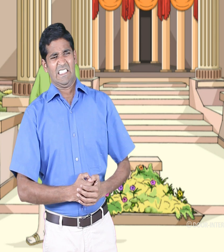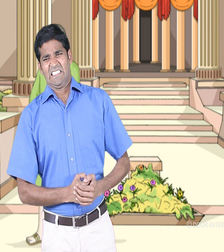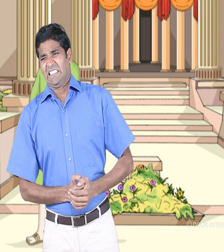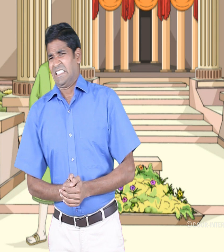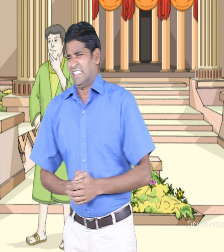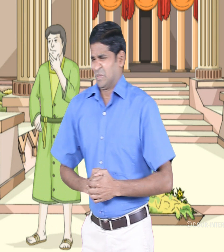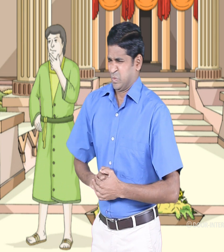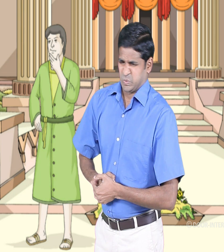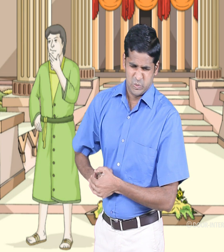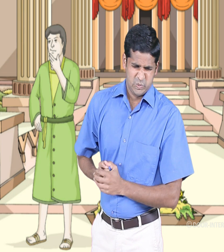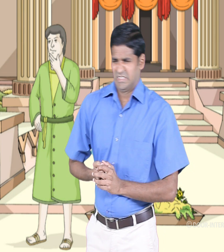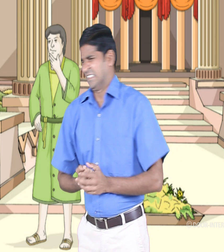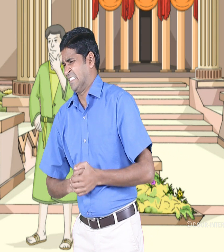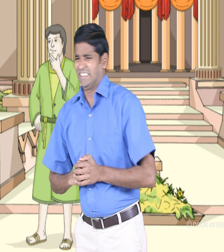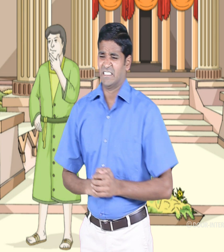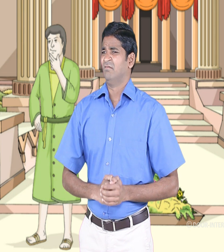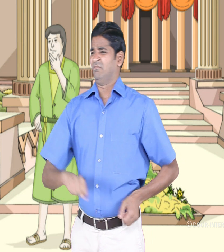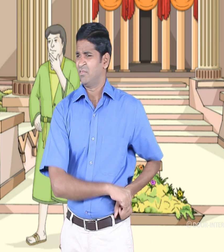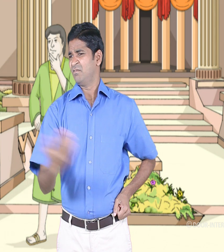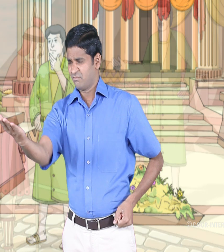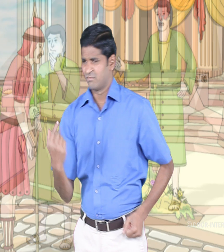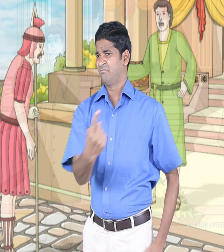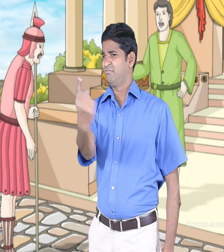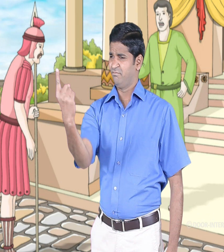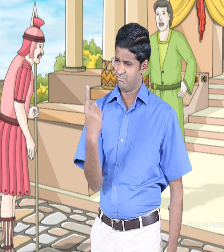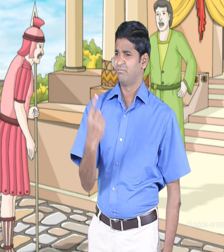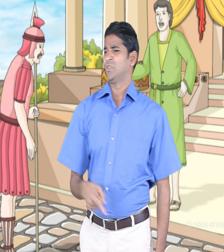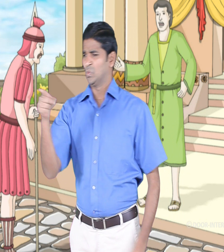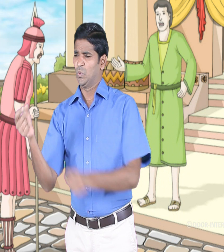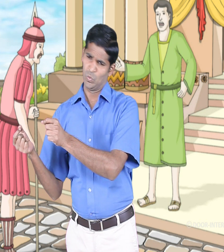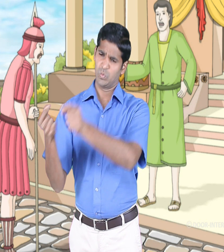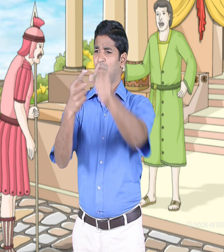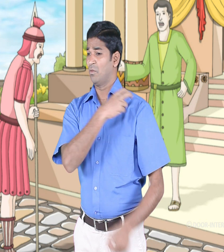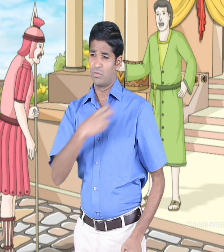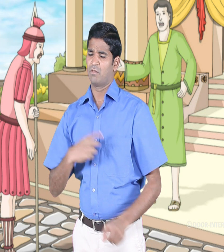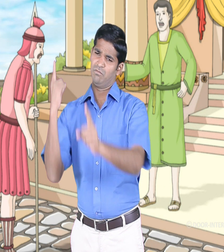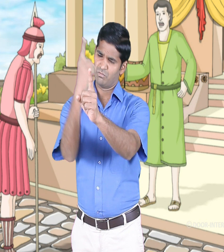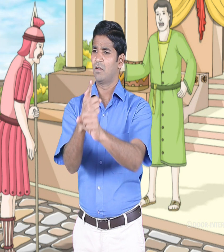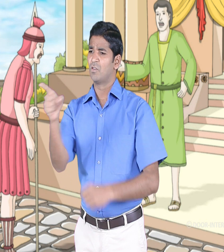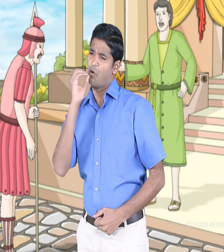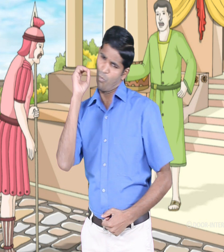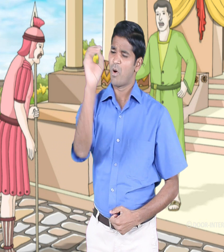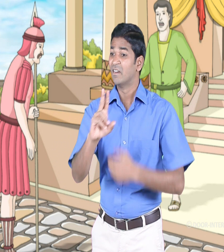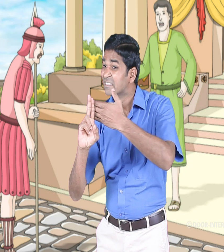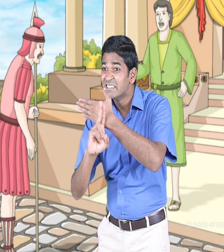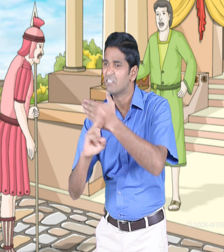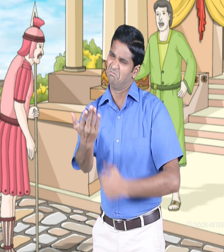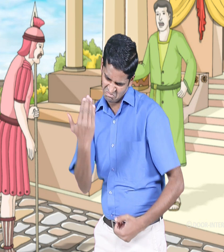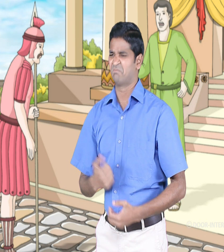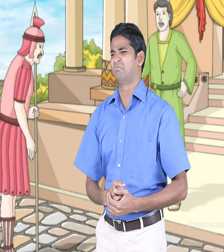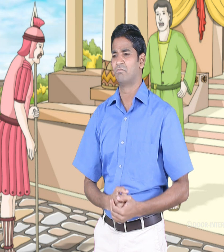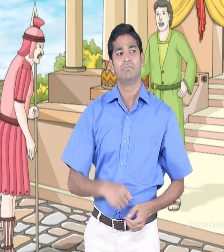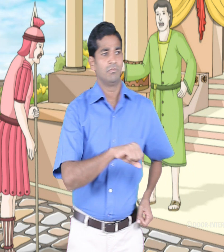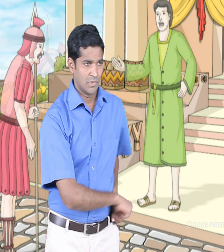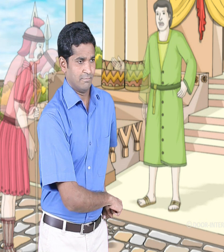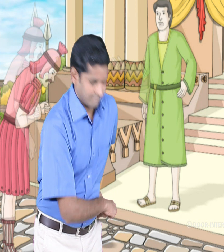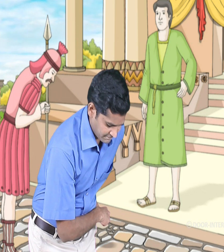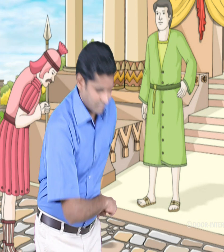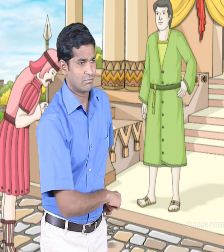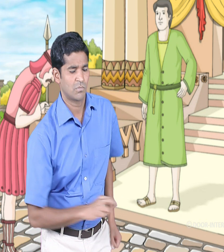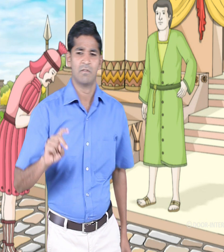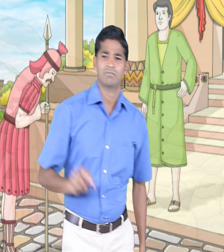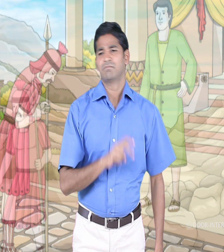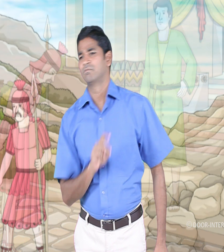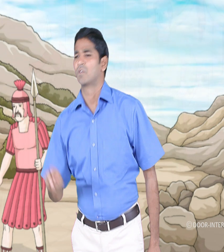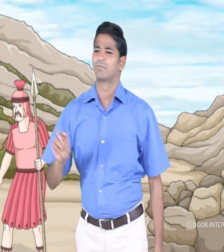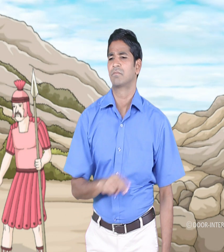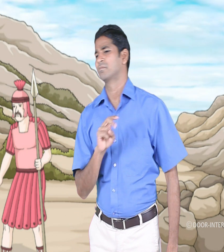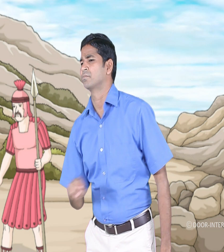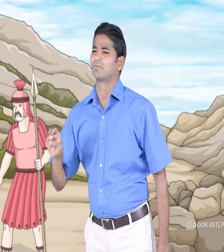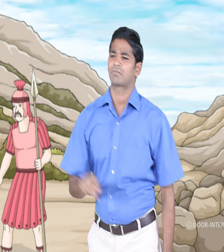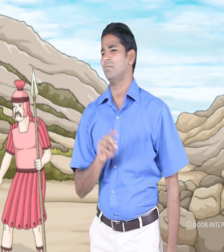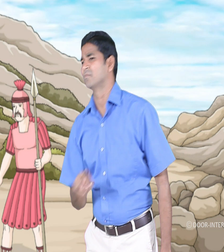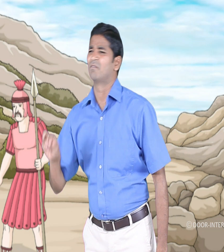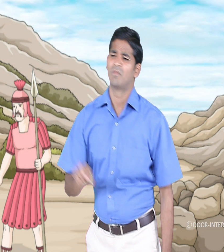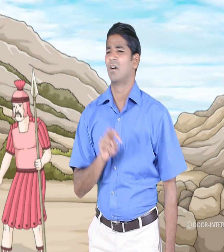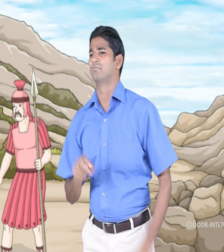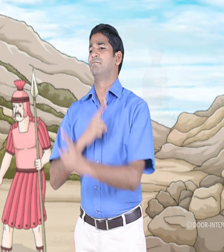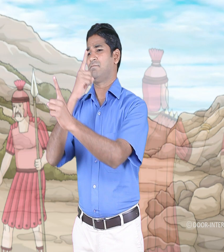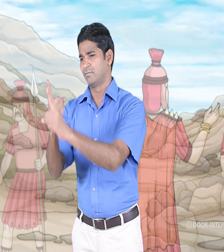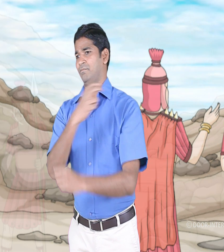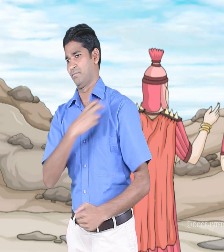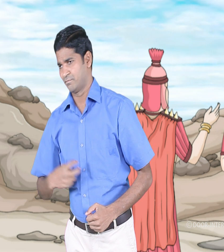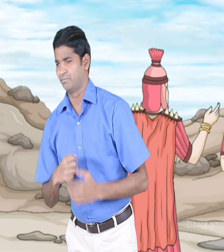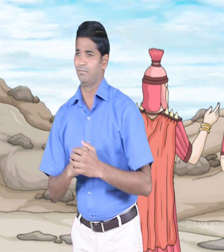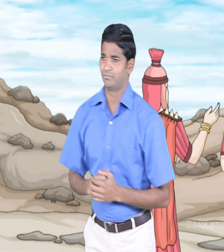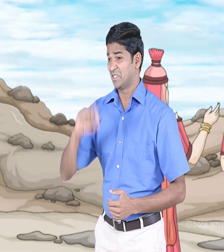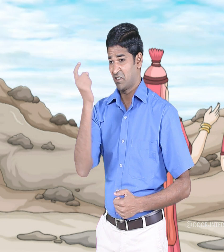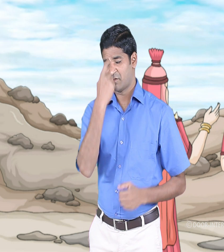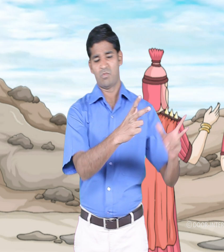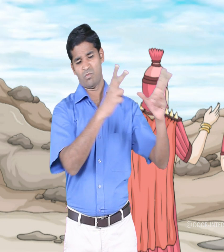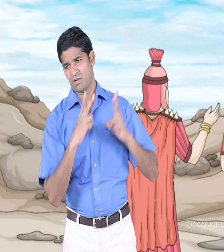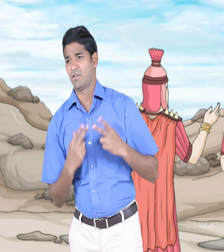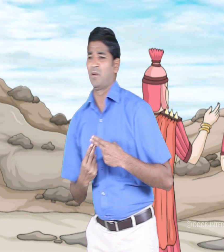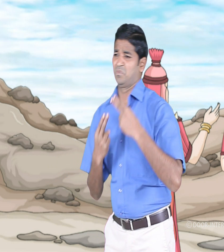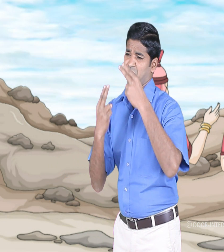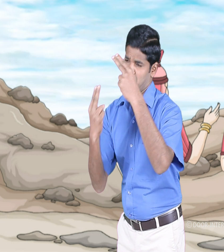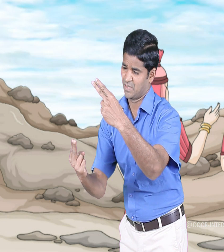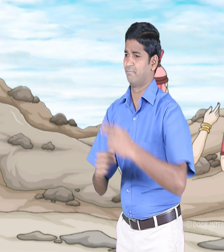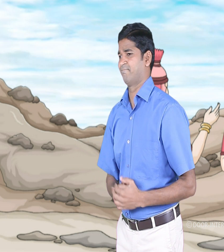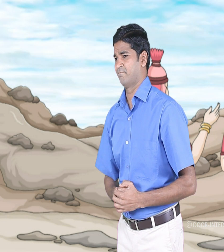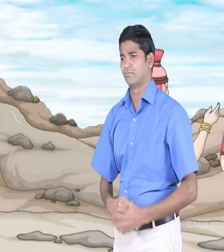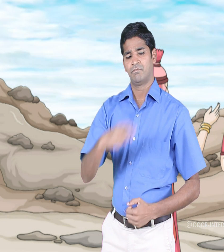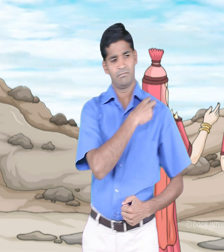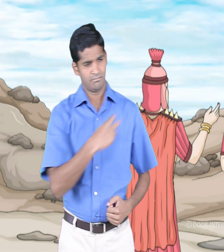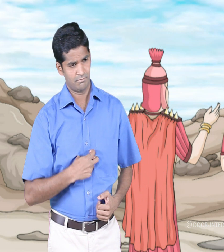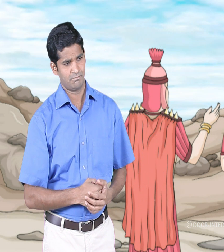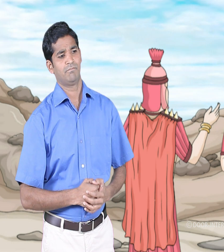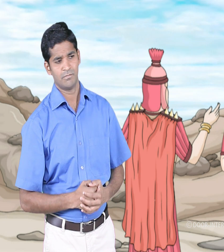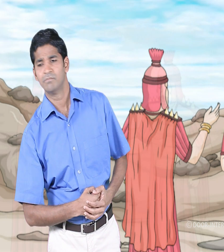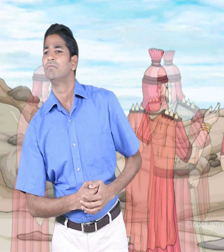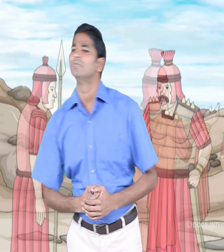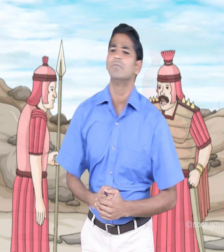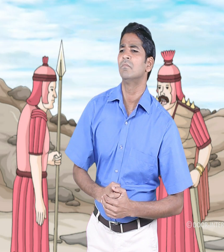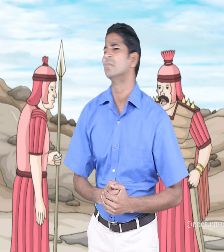At this, David sent orders to Joab: “Send me Uriah the Hittite.”